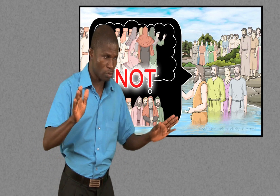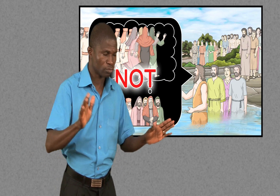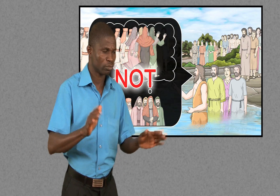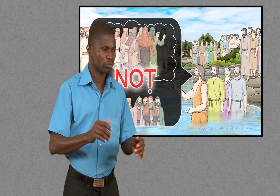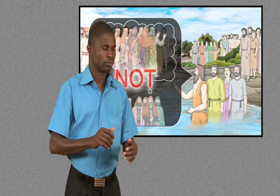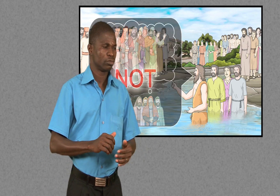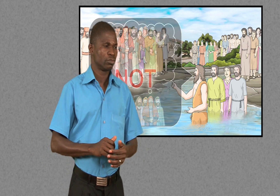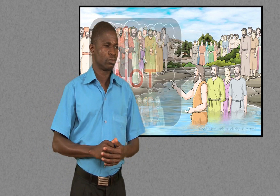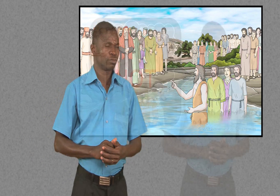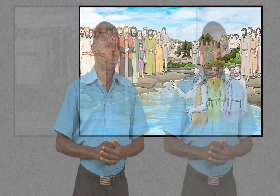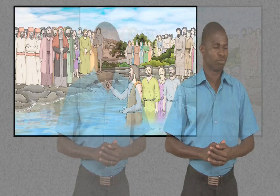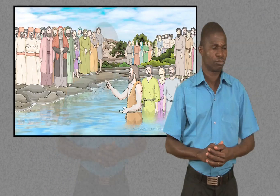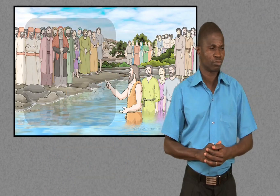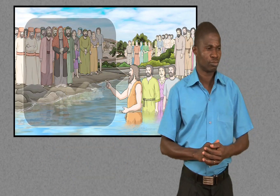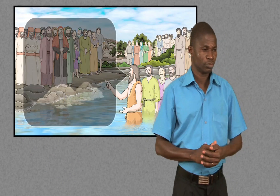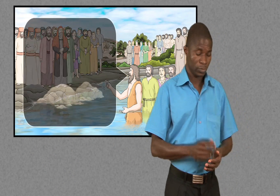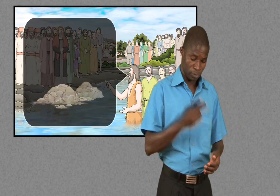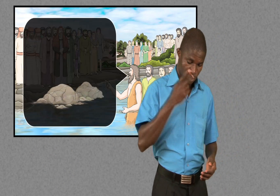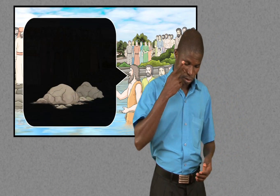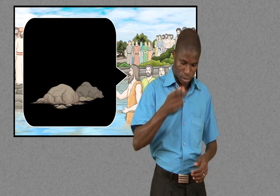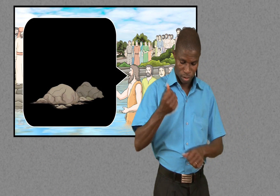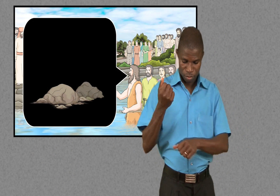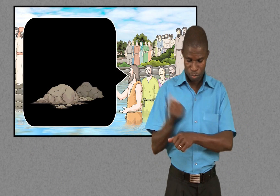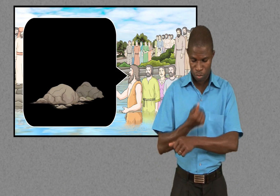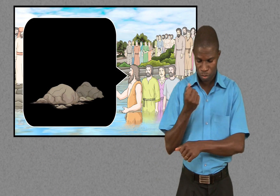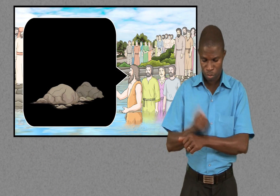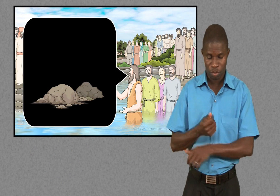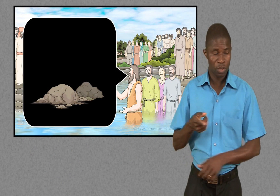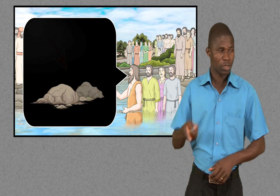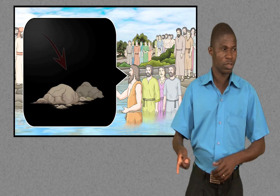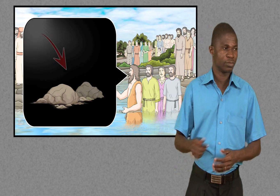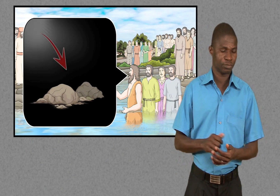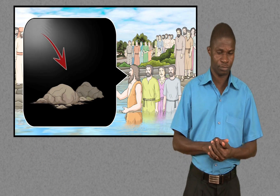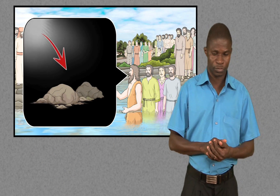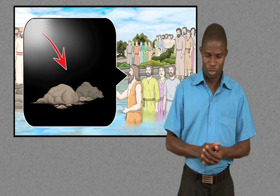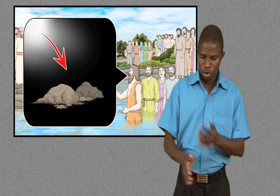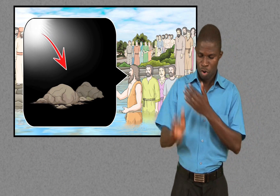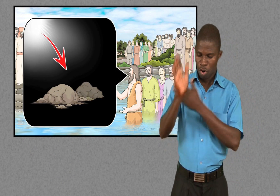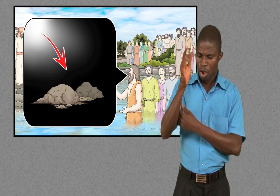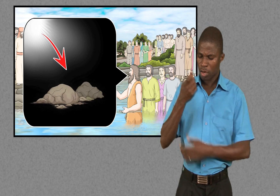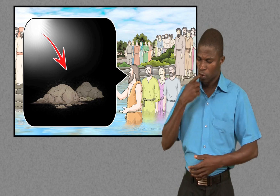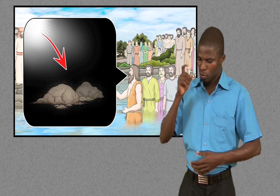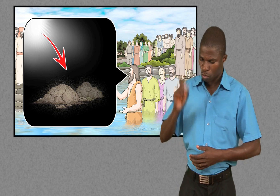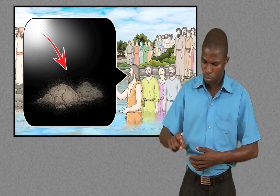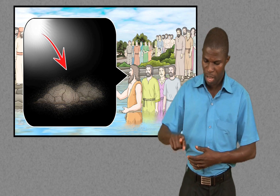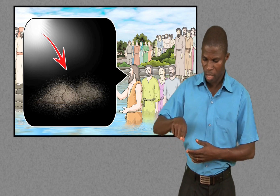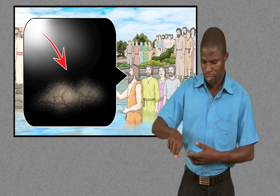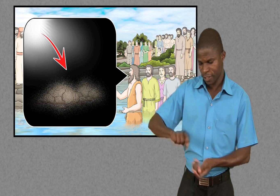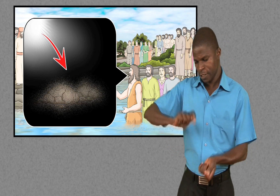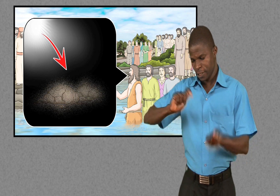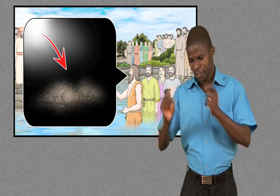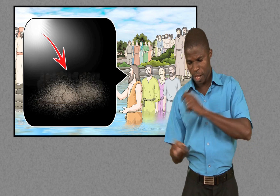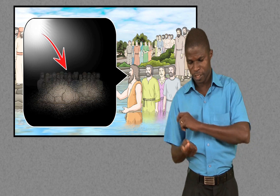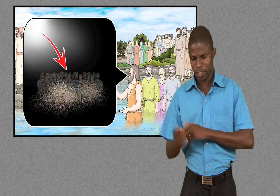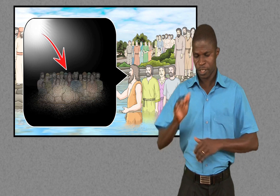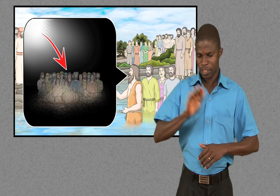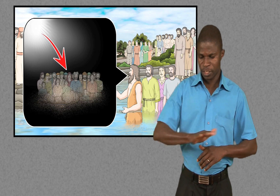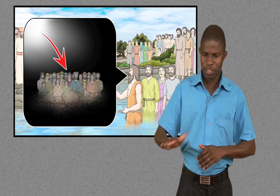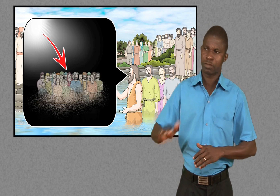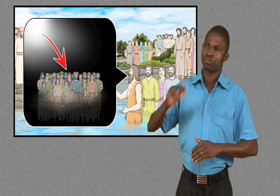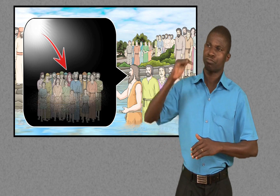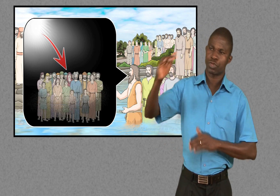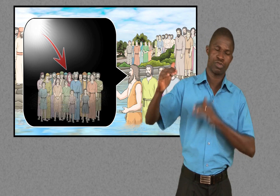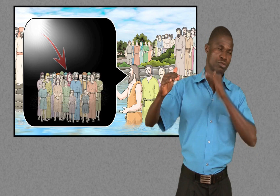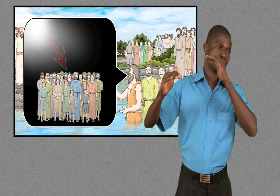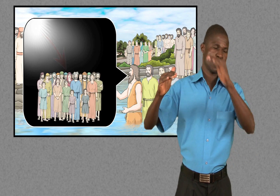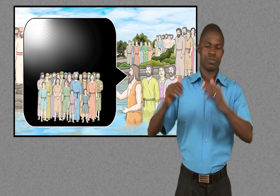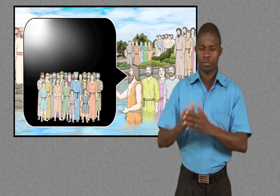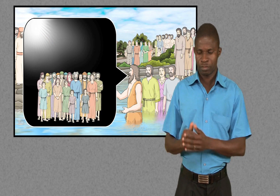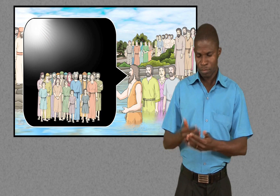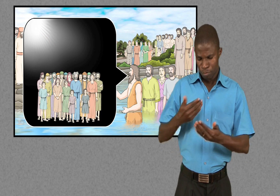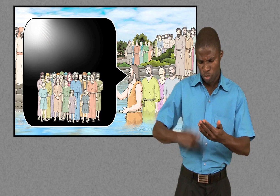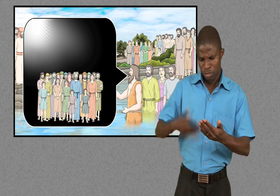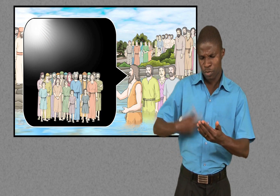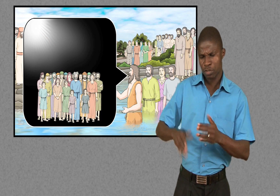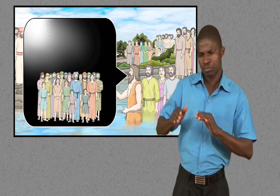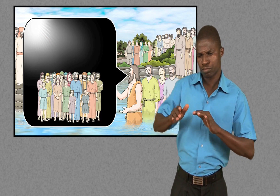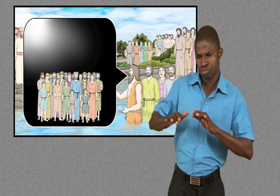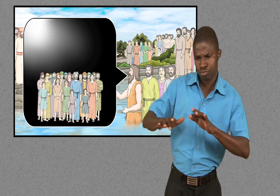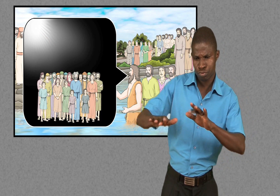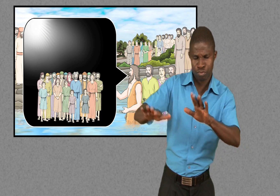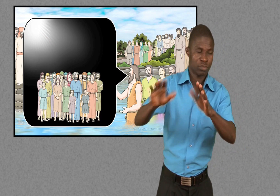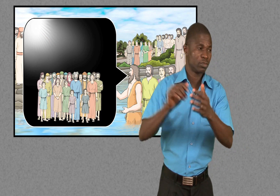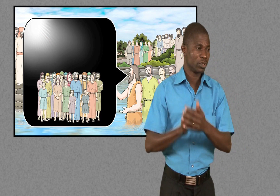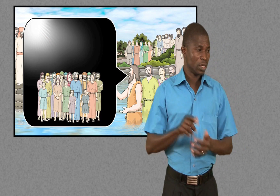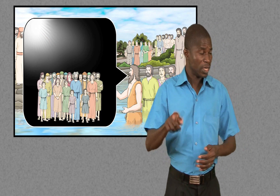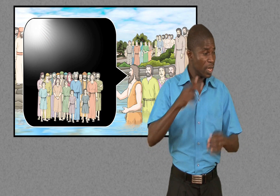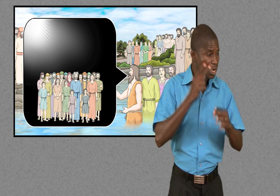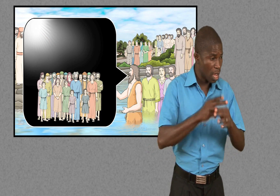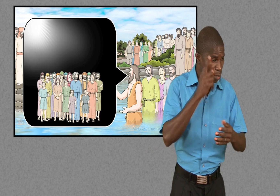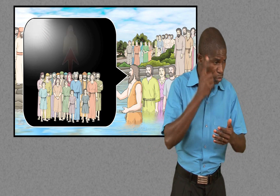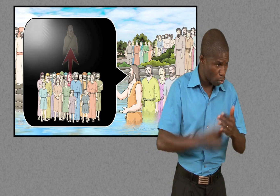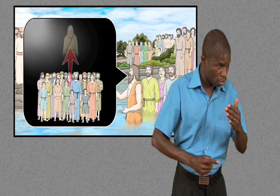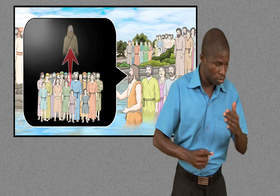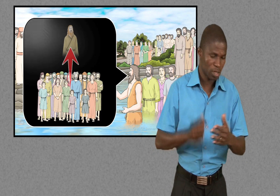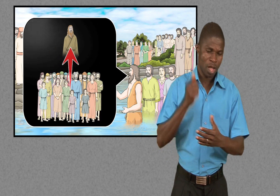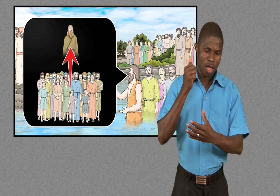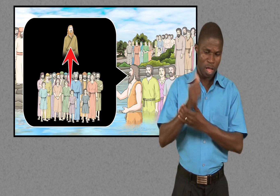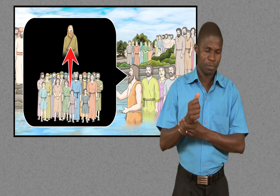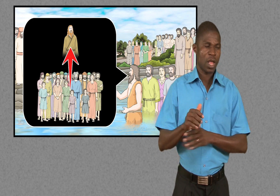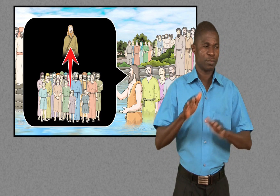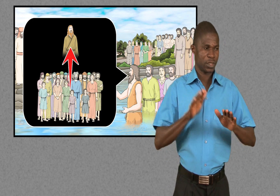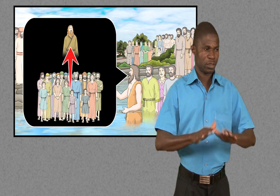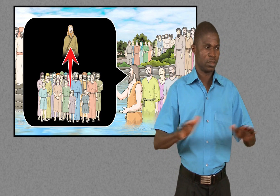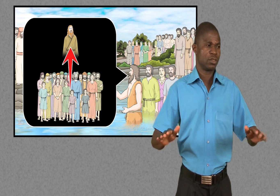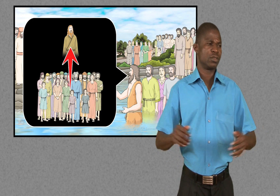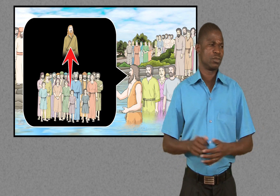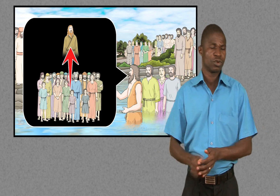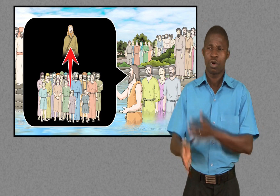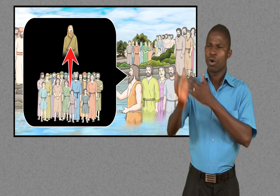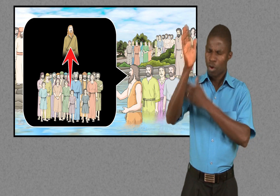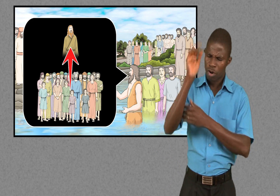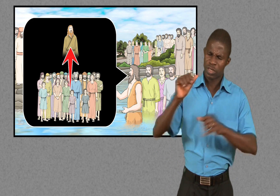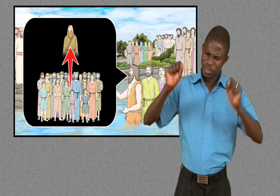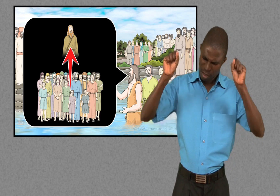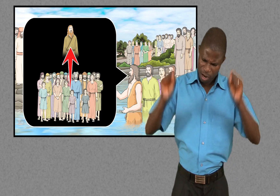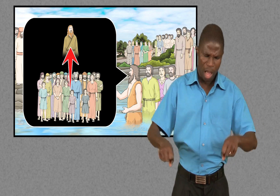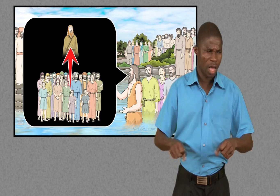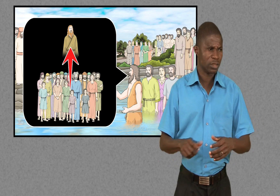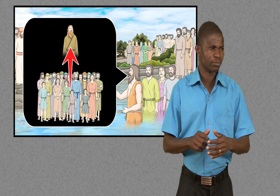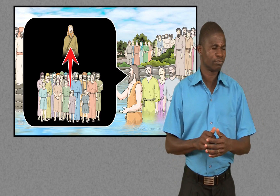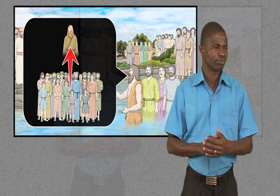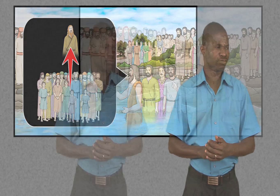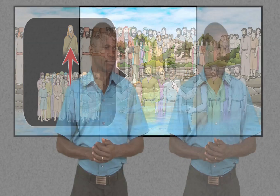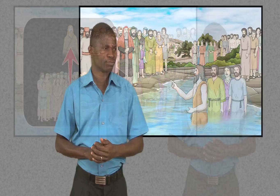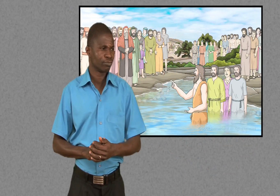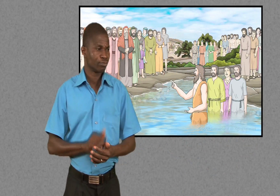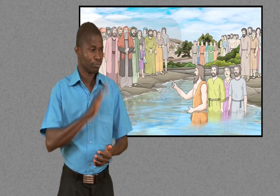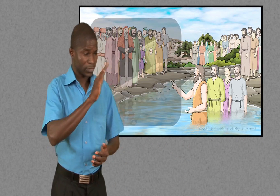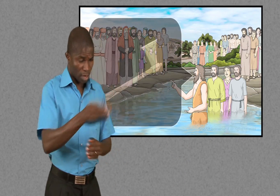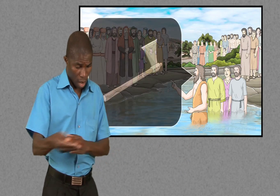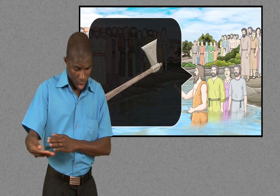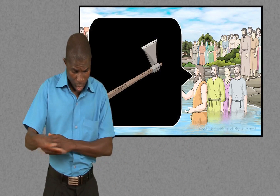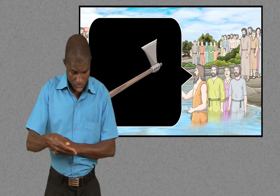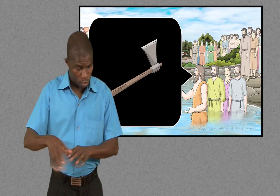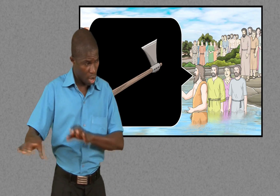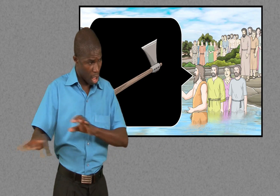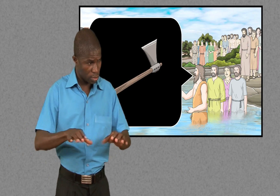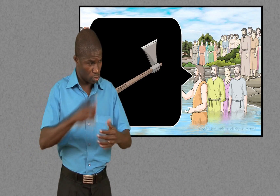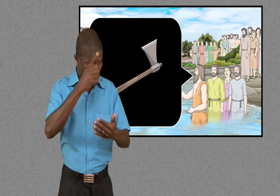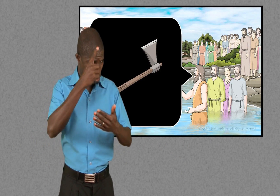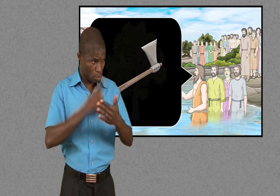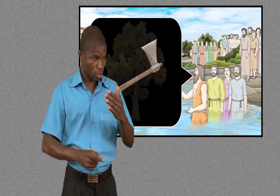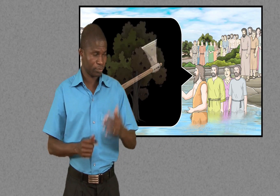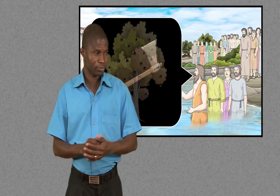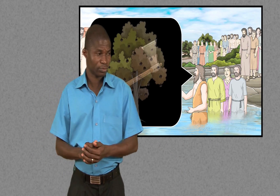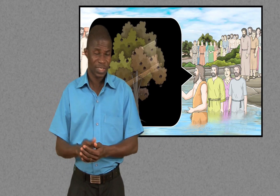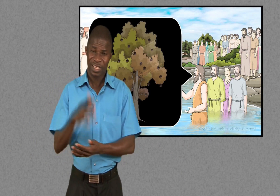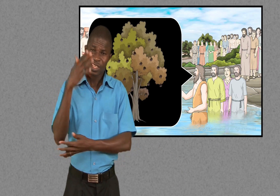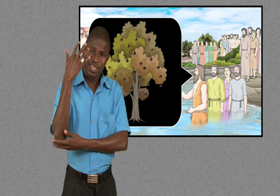For I tell you that out of these stones God can raise up children for Abraham.